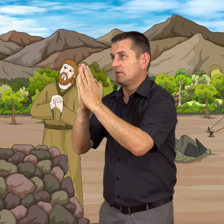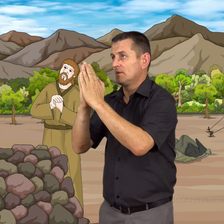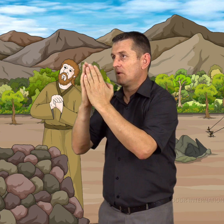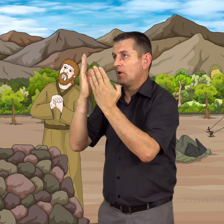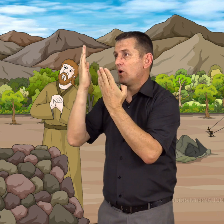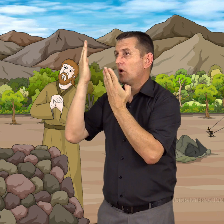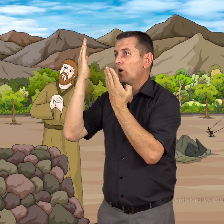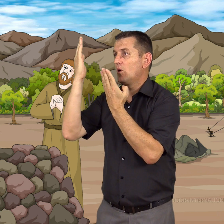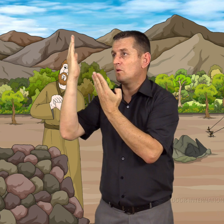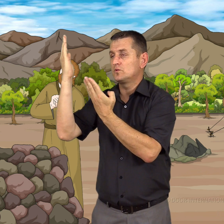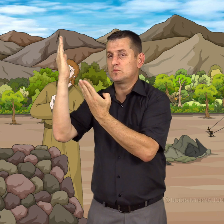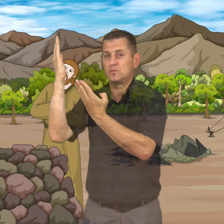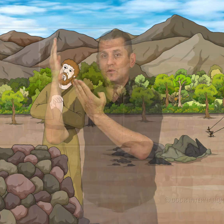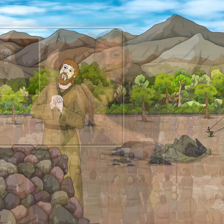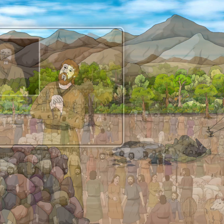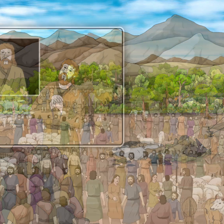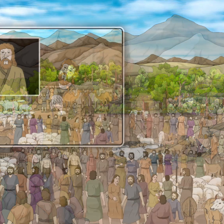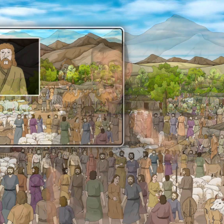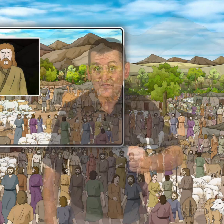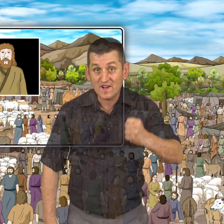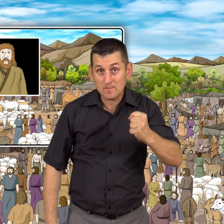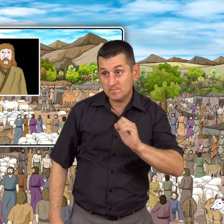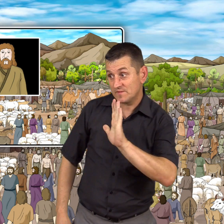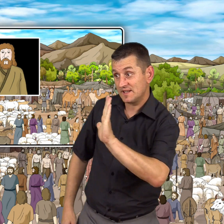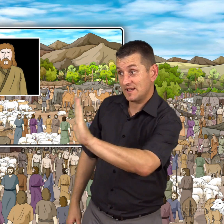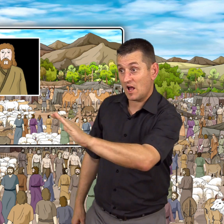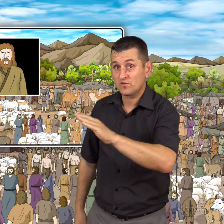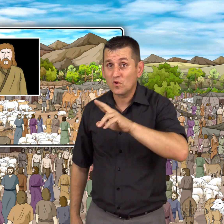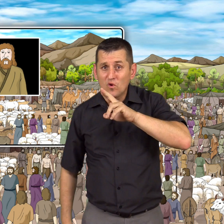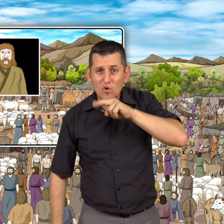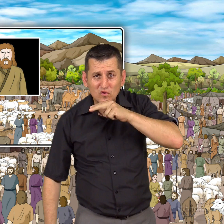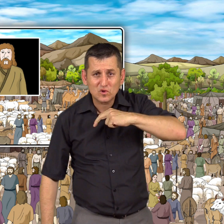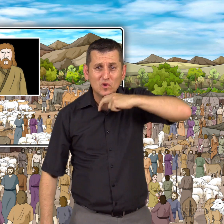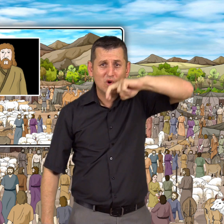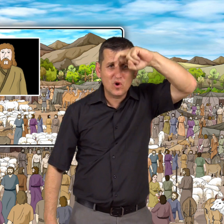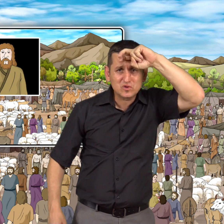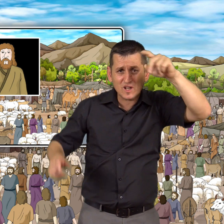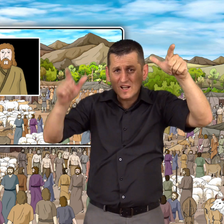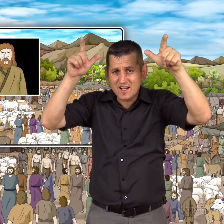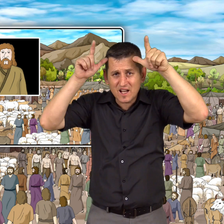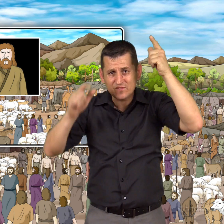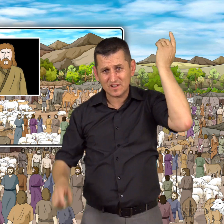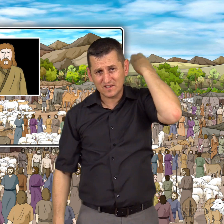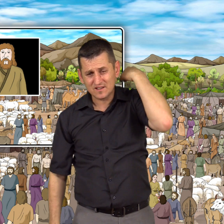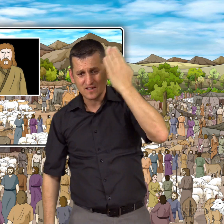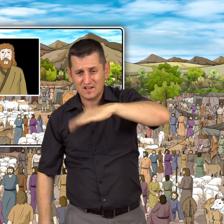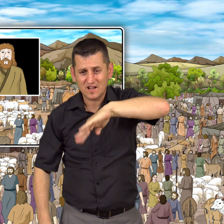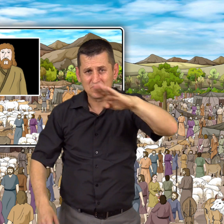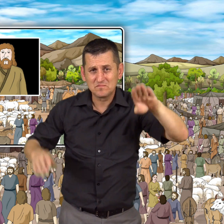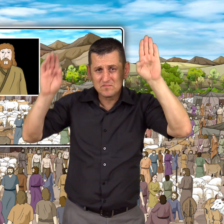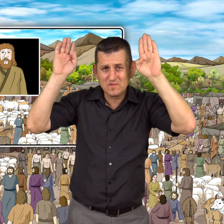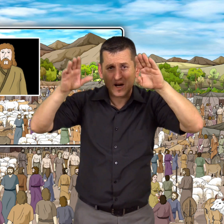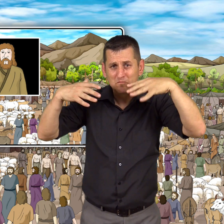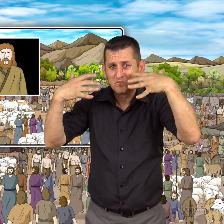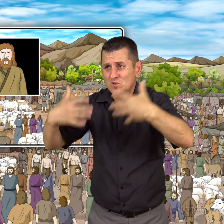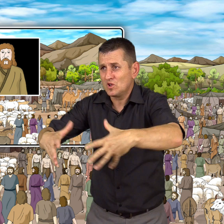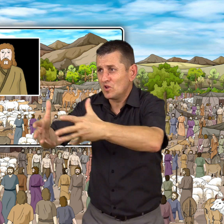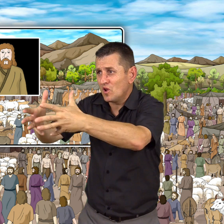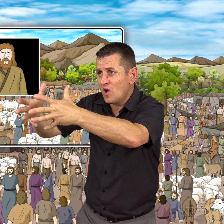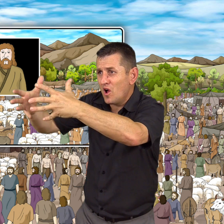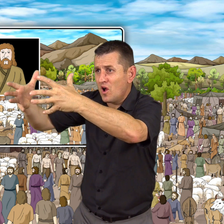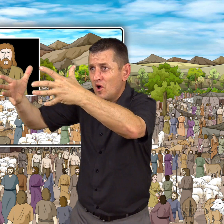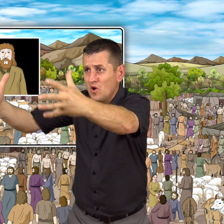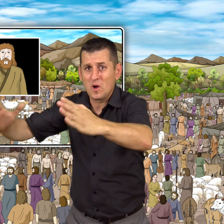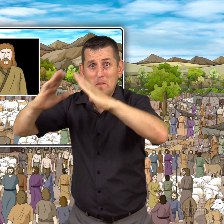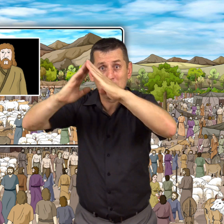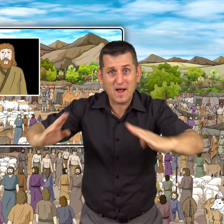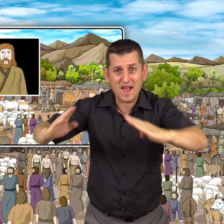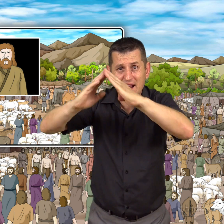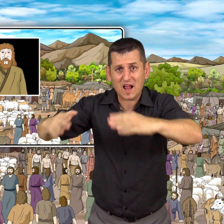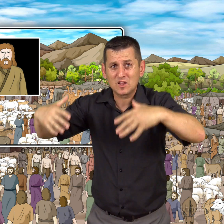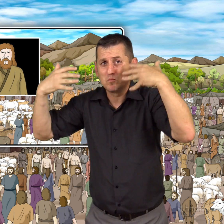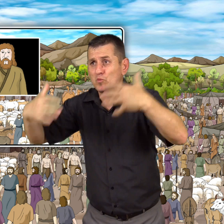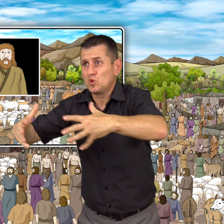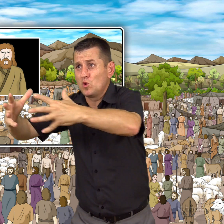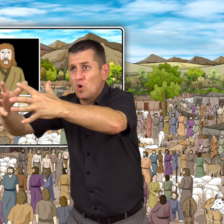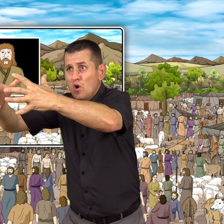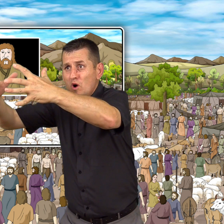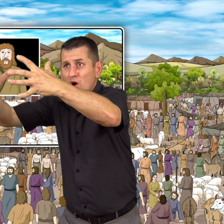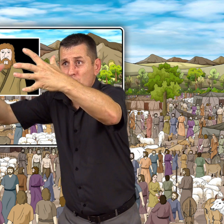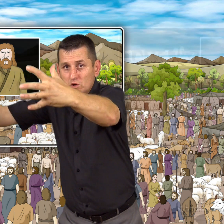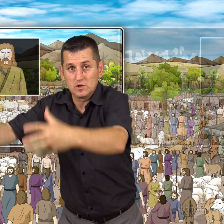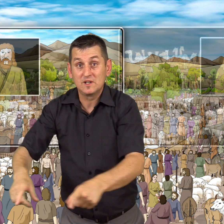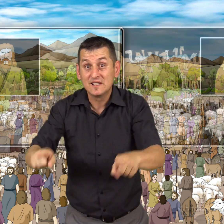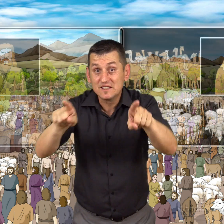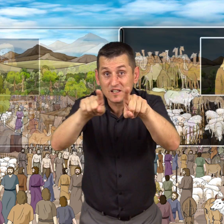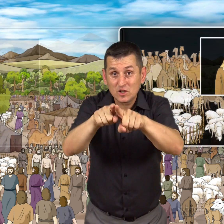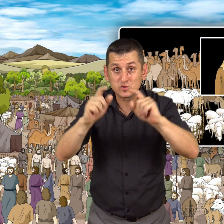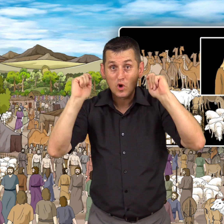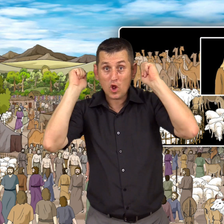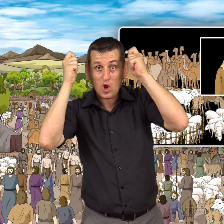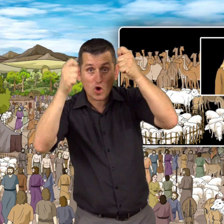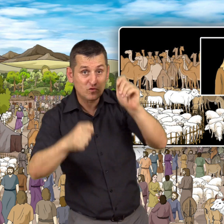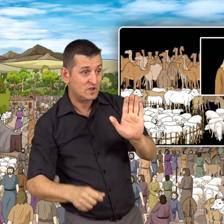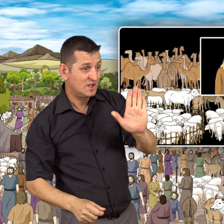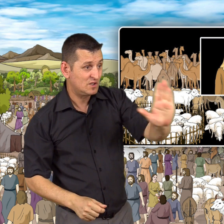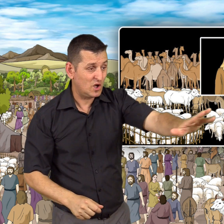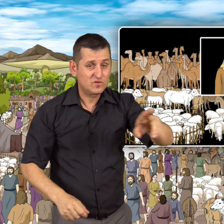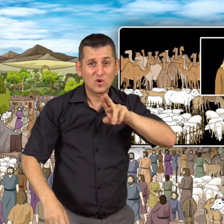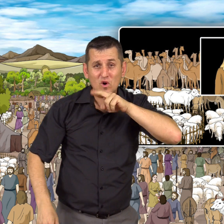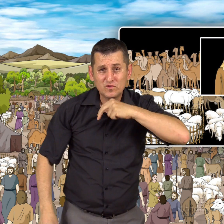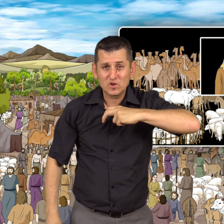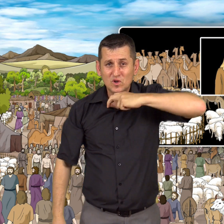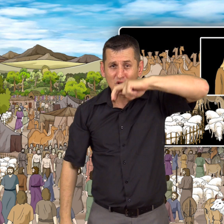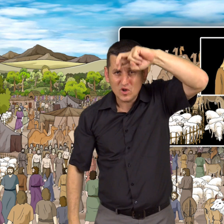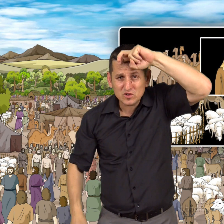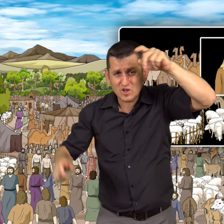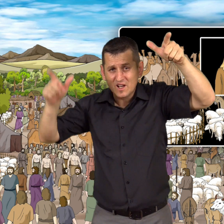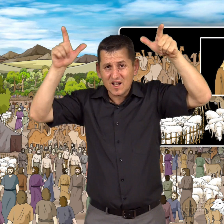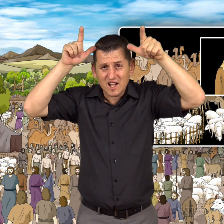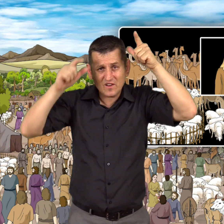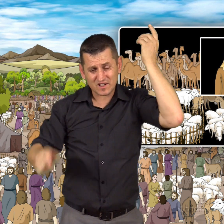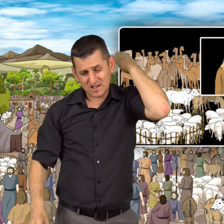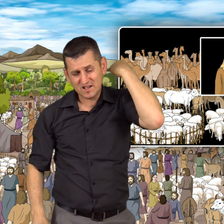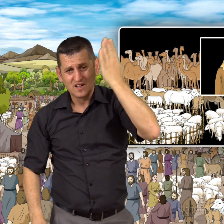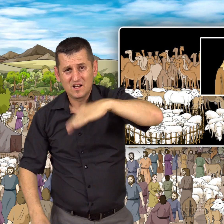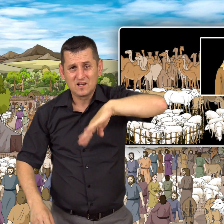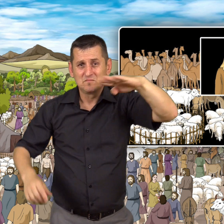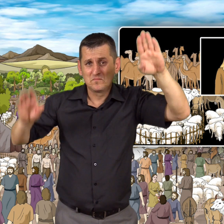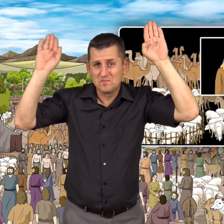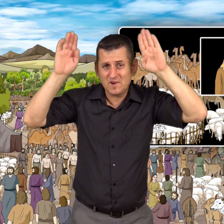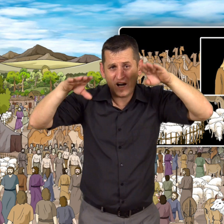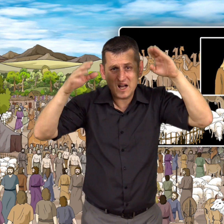Now Lot, who was traveling with Abram, also had flocks and herds and tents.